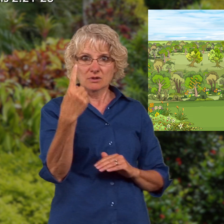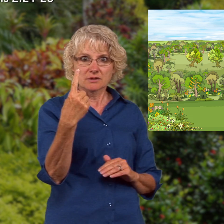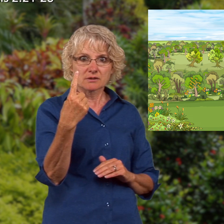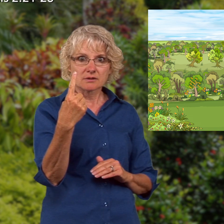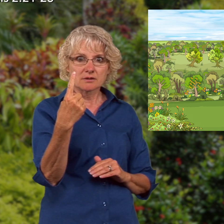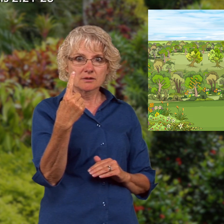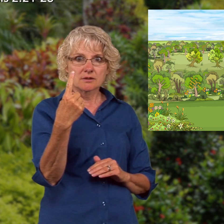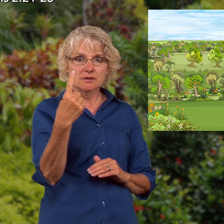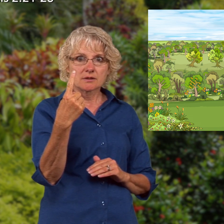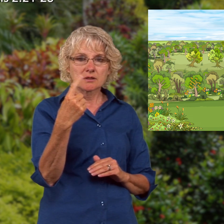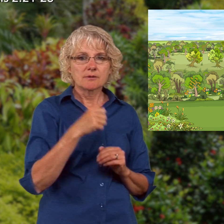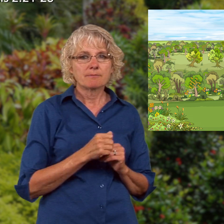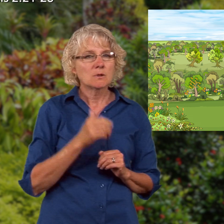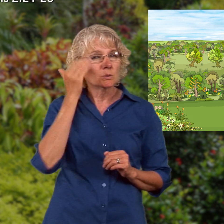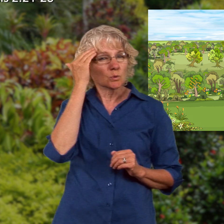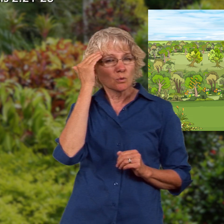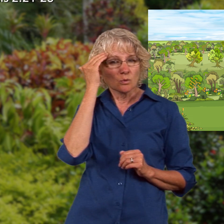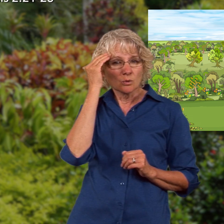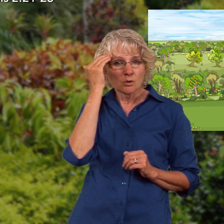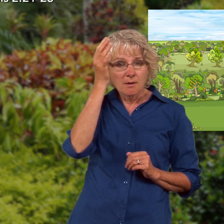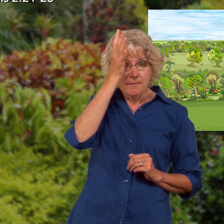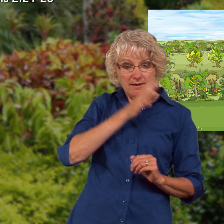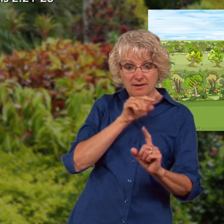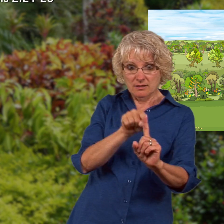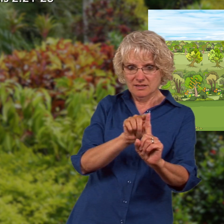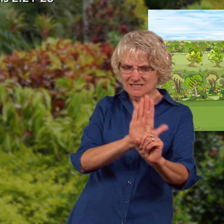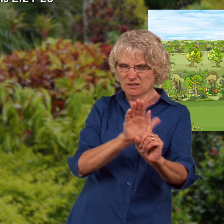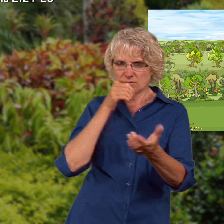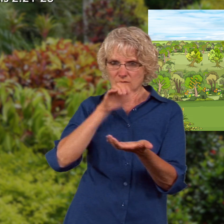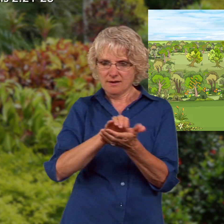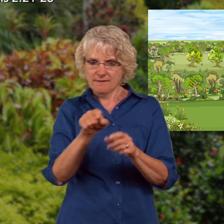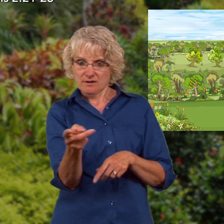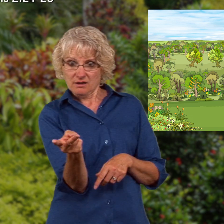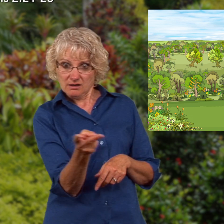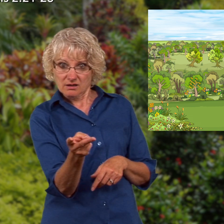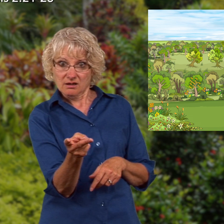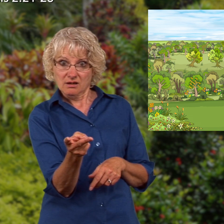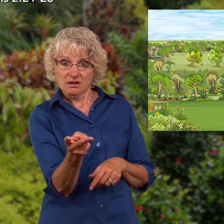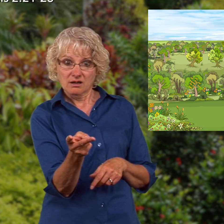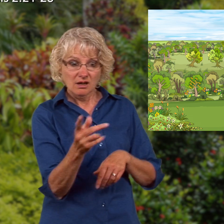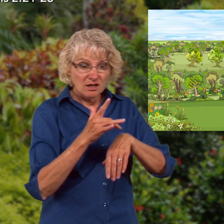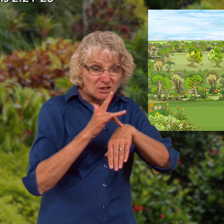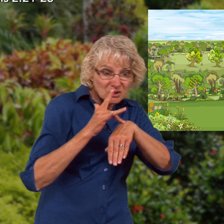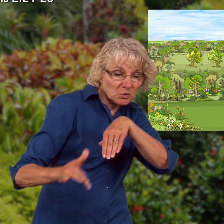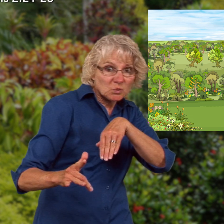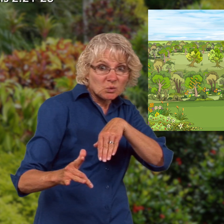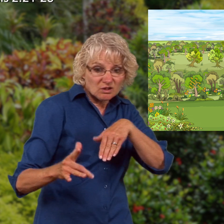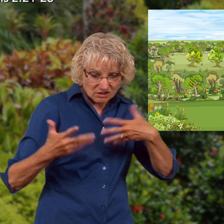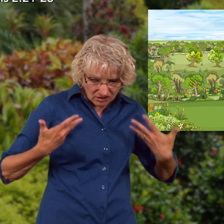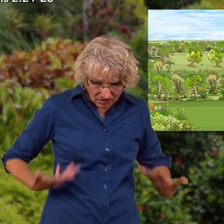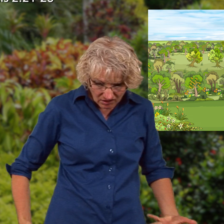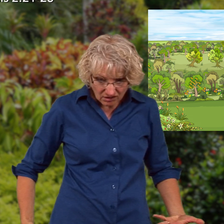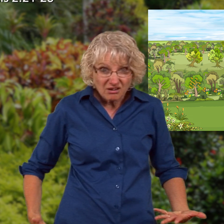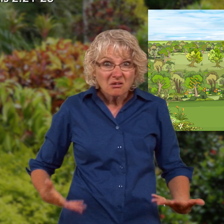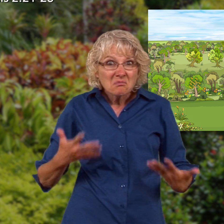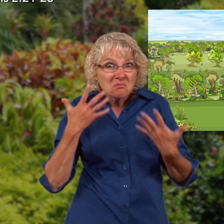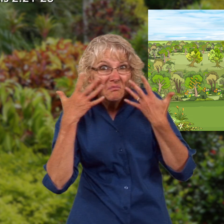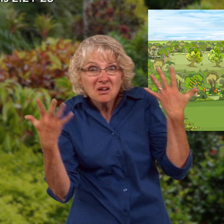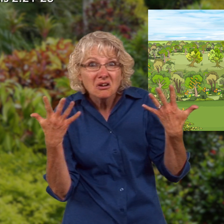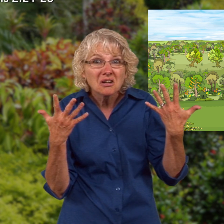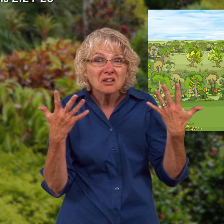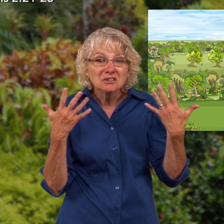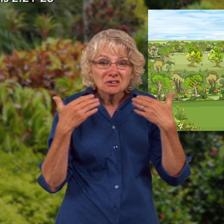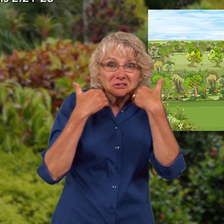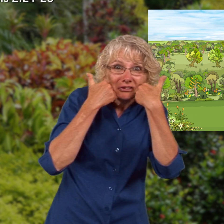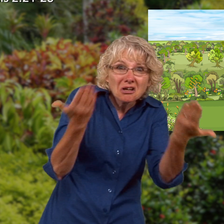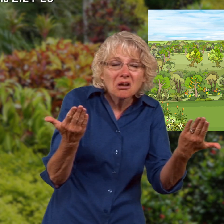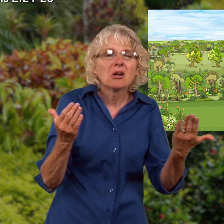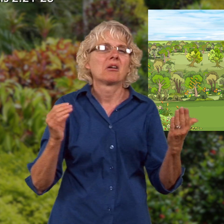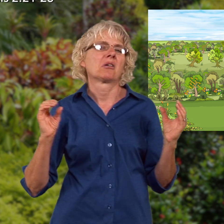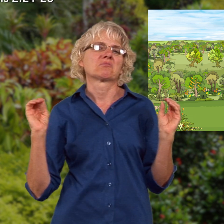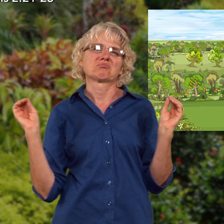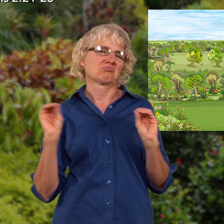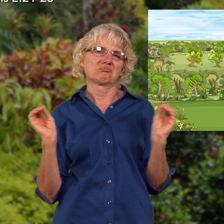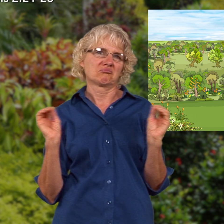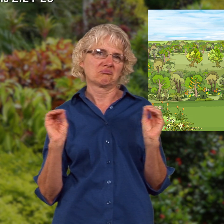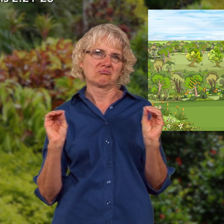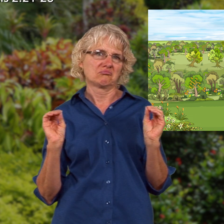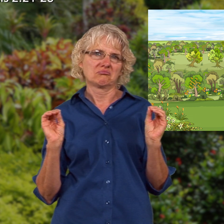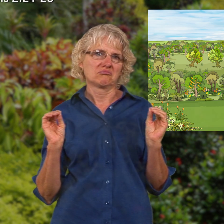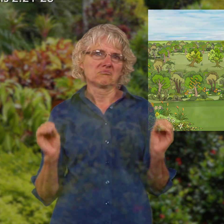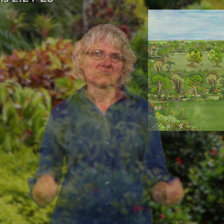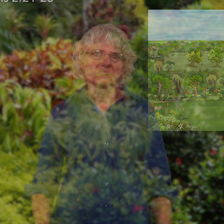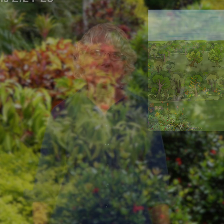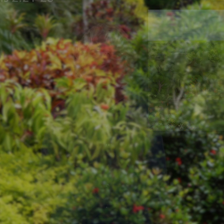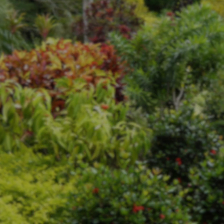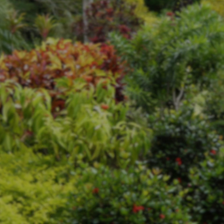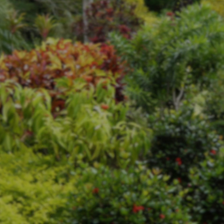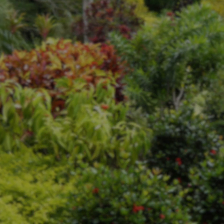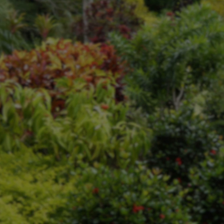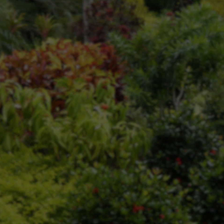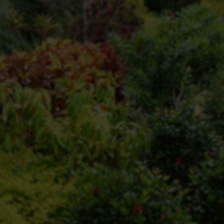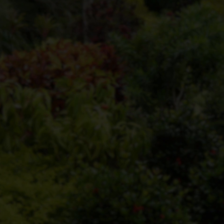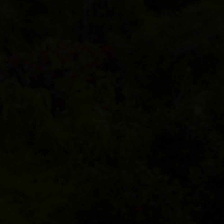And the man and his wife were both naked, and they were not ashamed.